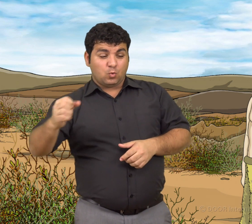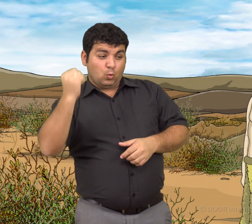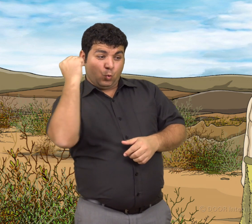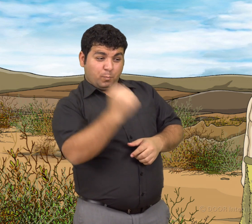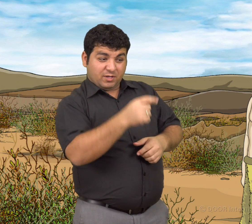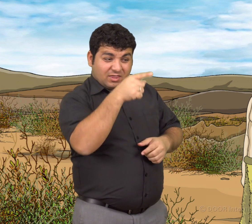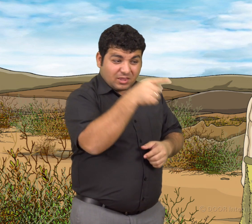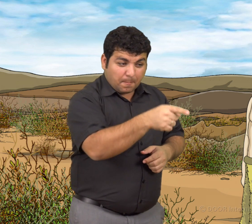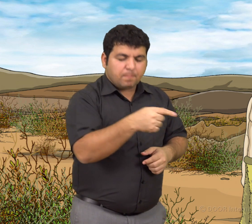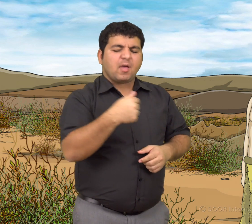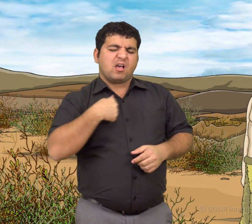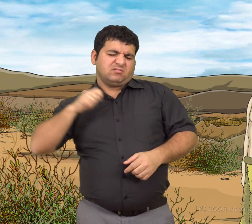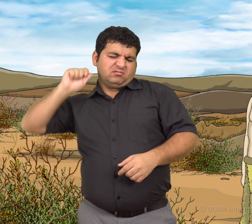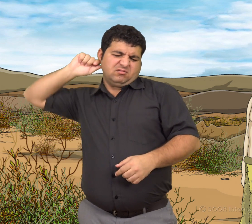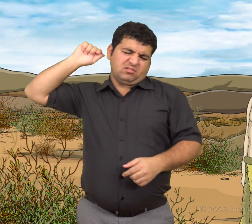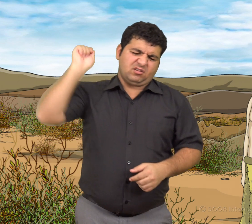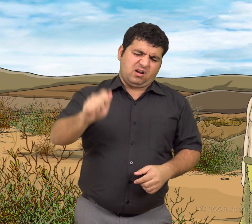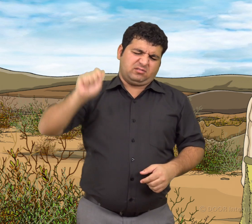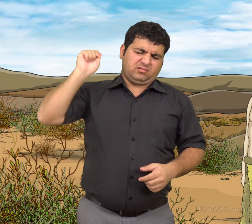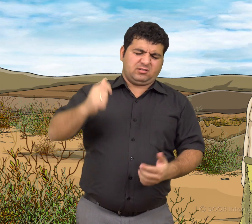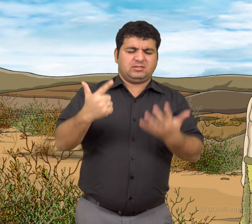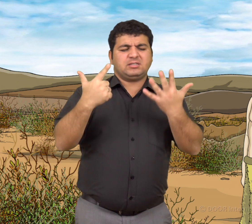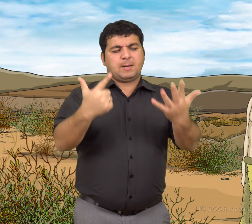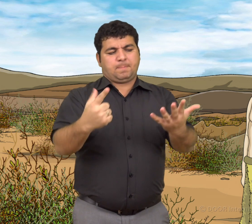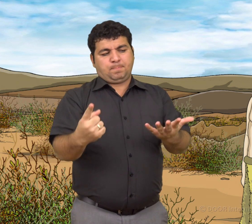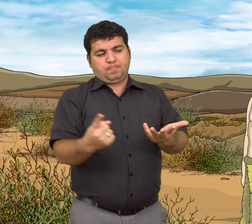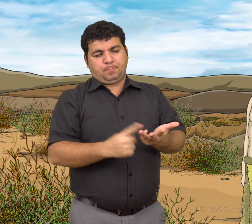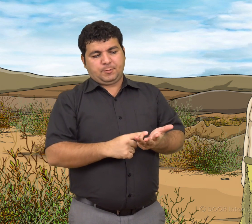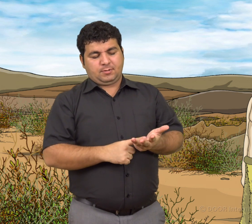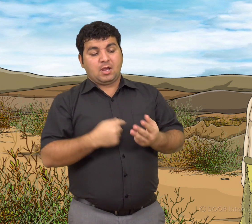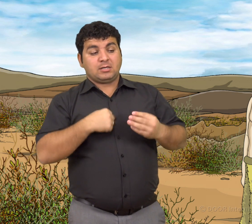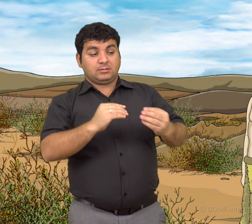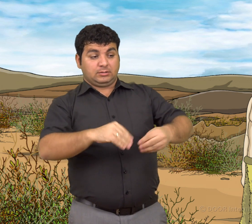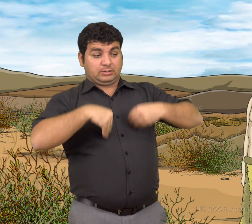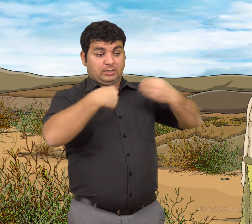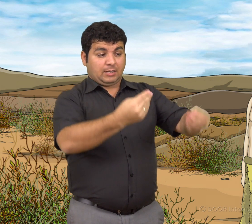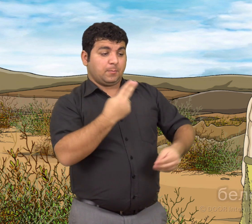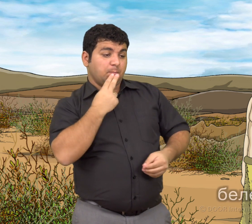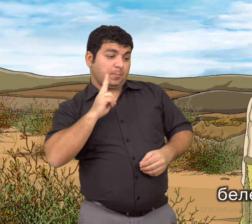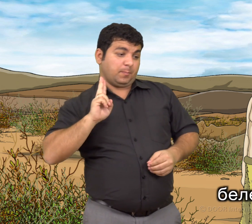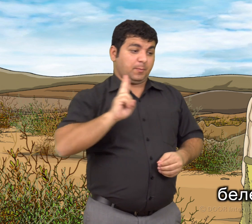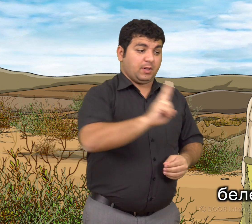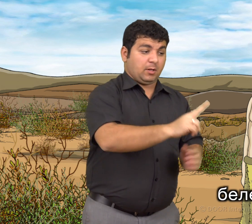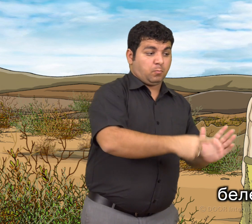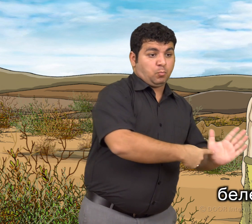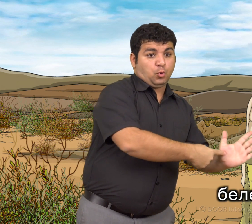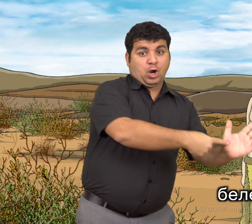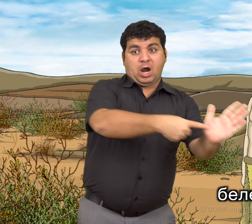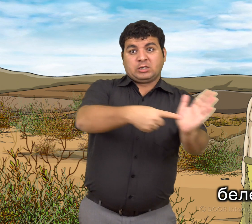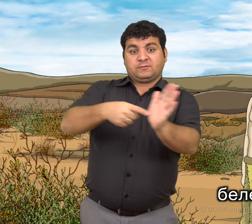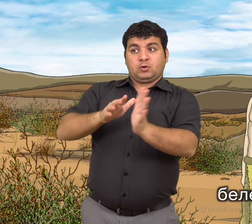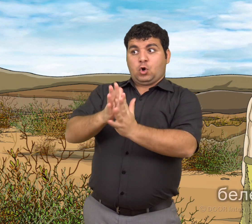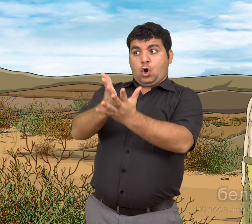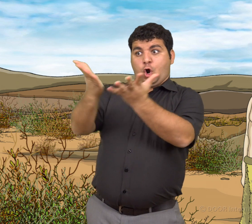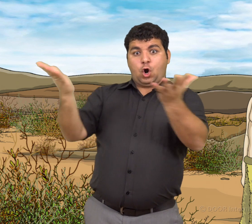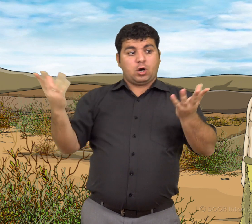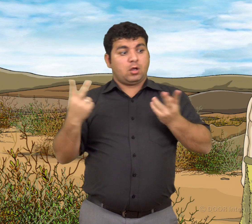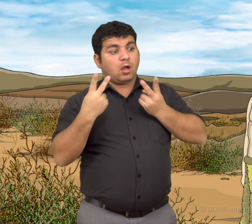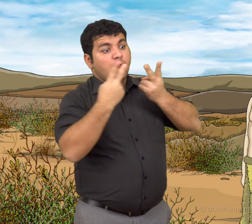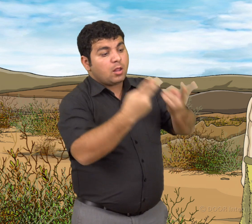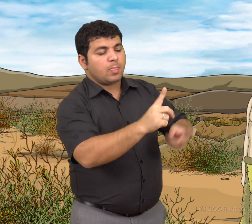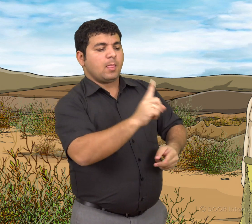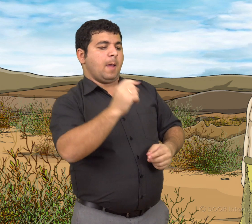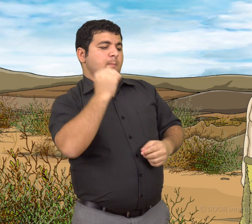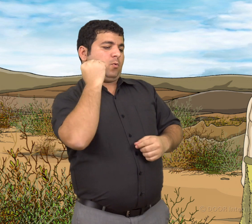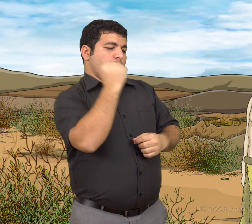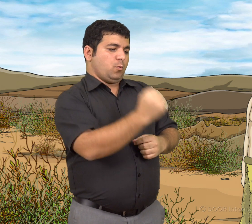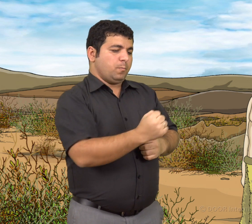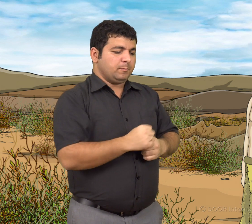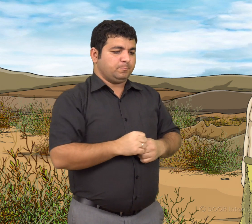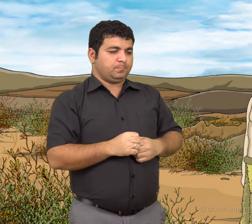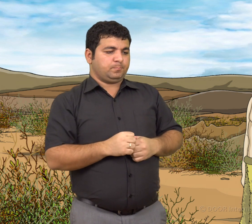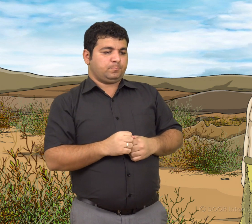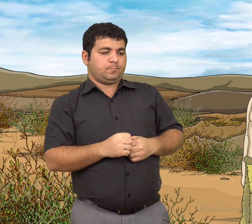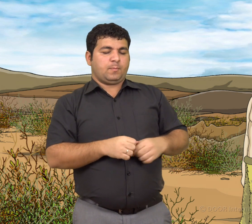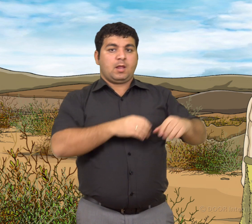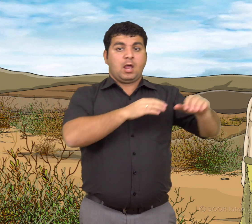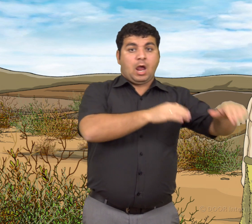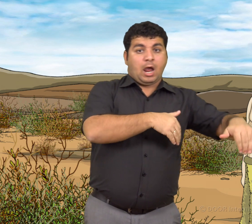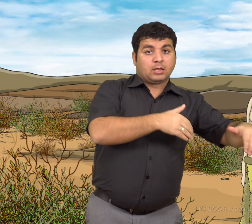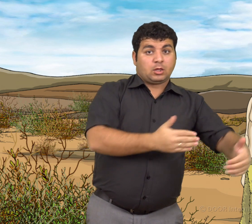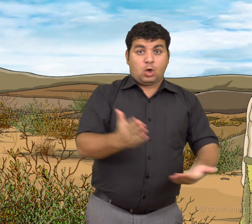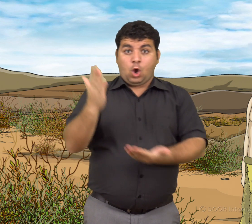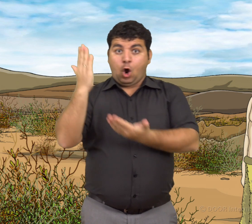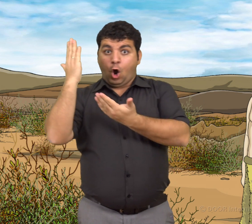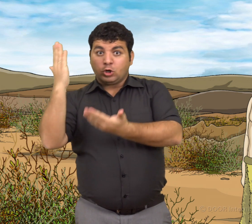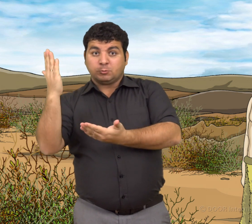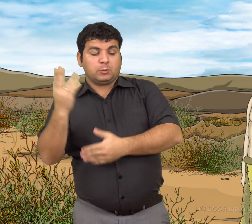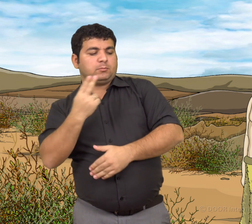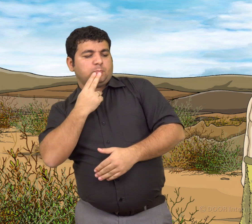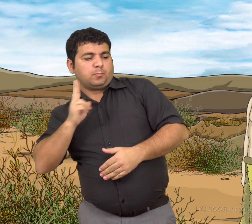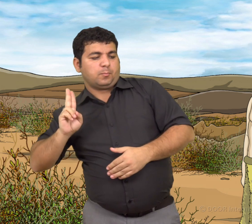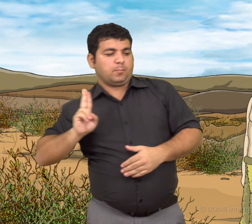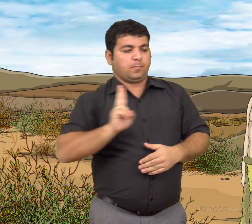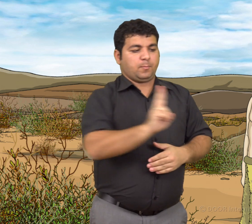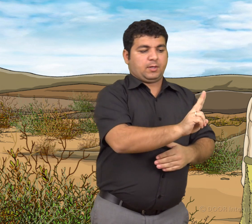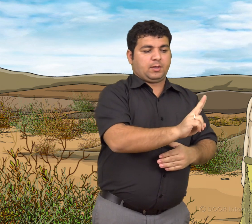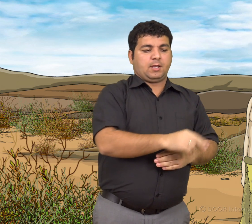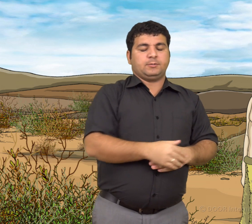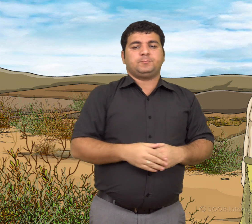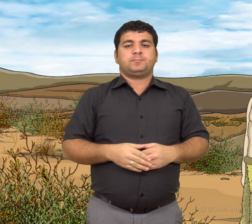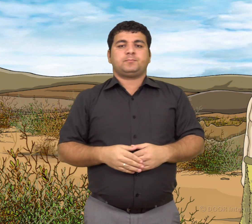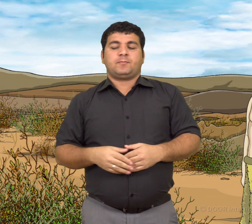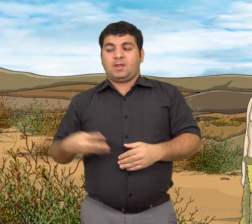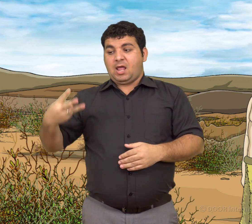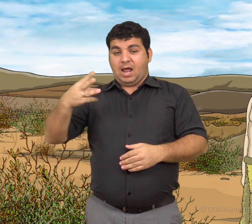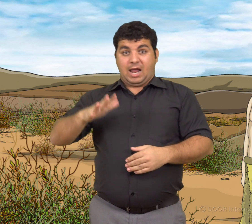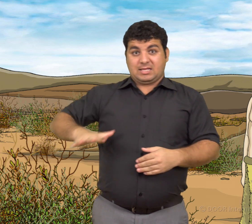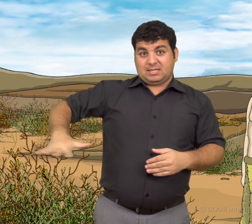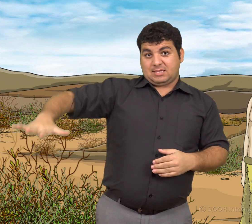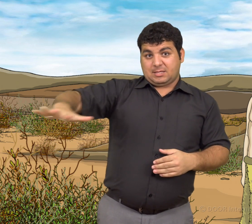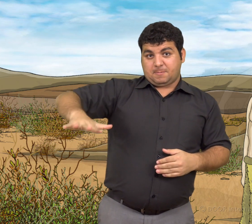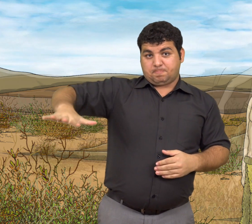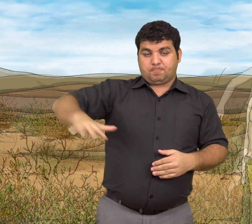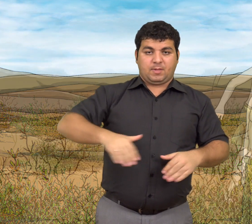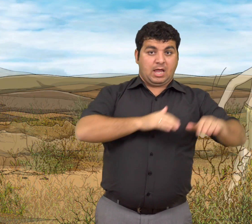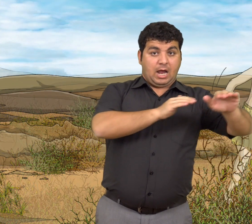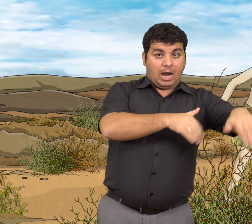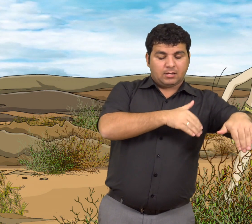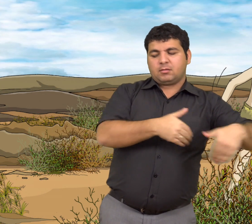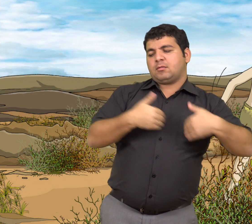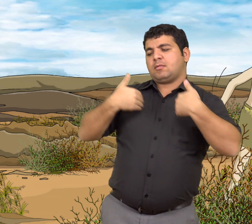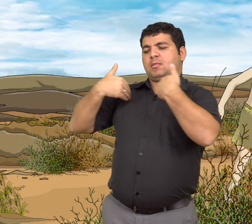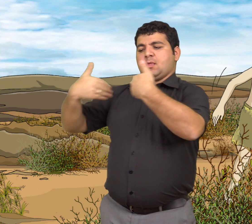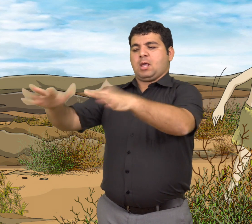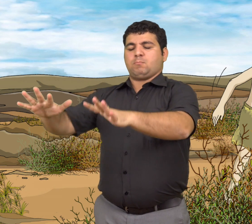“Not so!” replied the LORD. “If anyone slays Cain, then Cain will be avenged sevenfold.” And the LORD placed a mark on Cain, so that no one who found him would kill him.